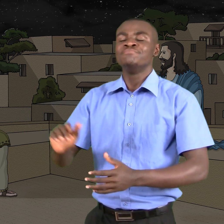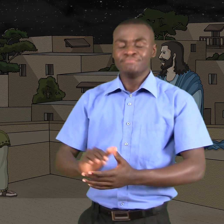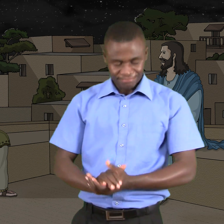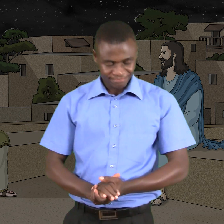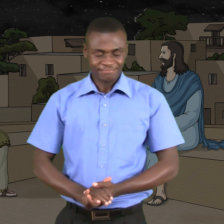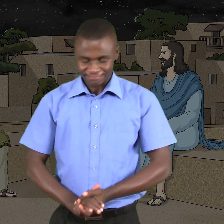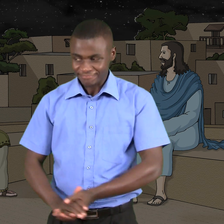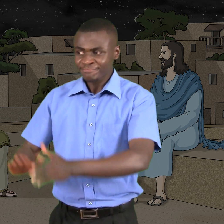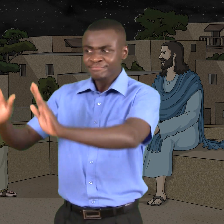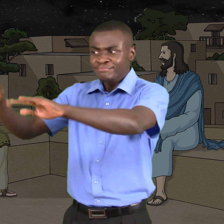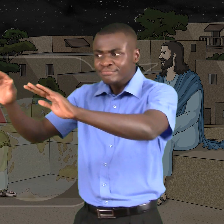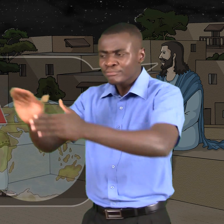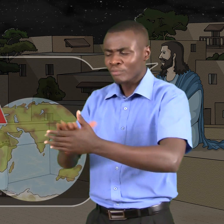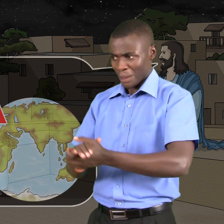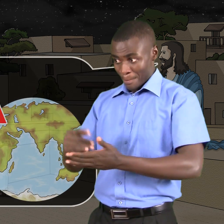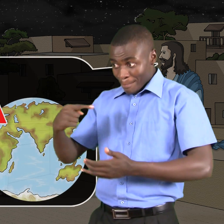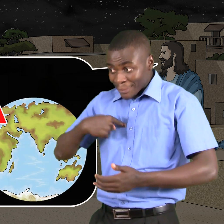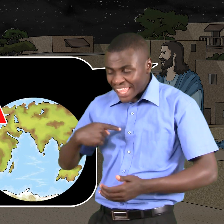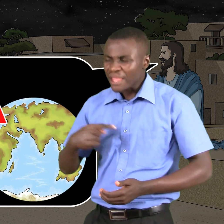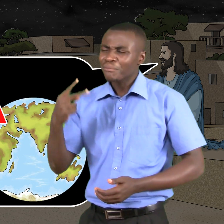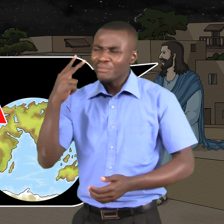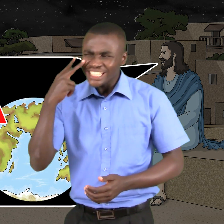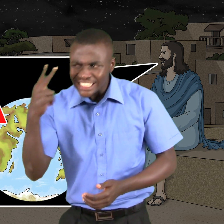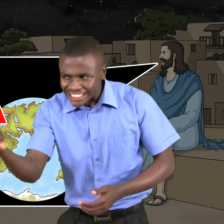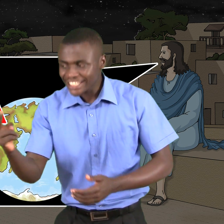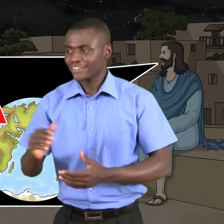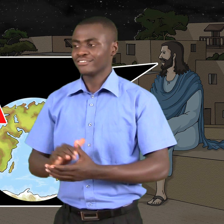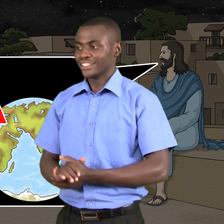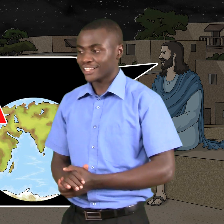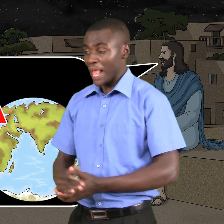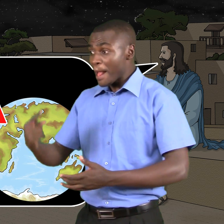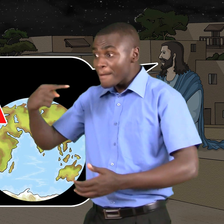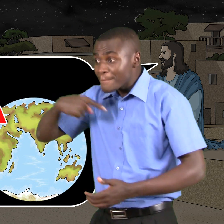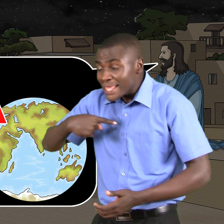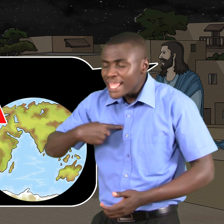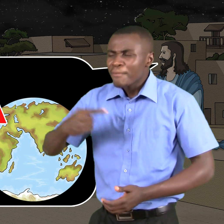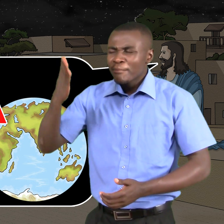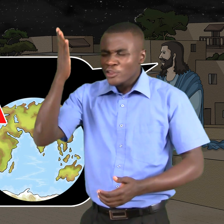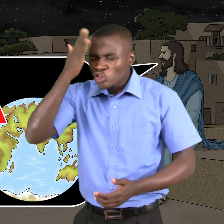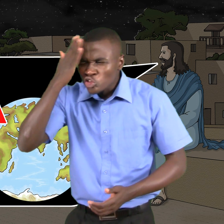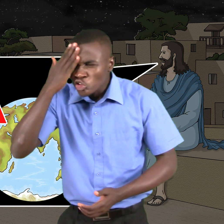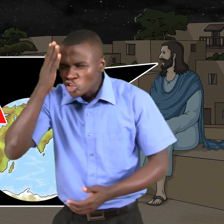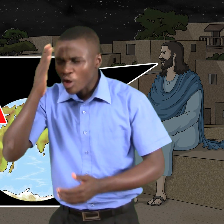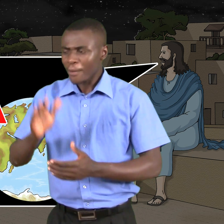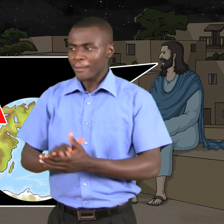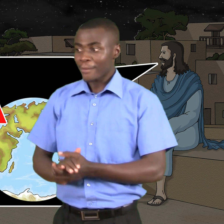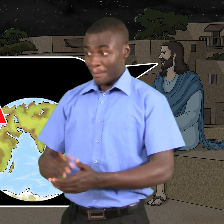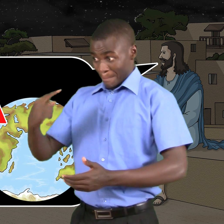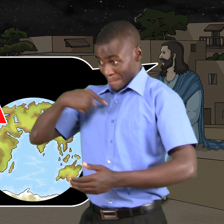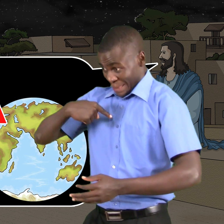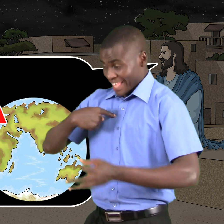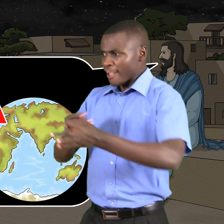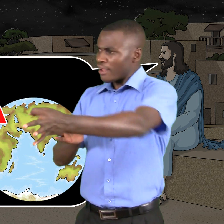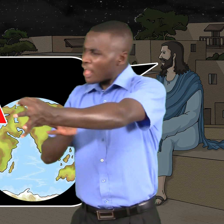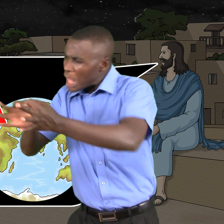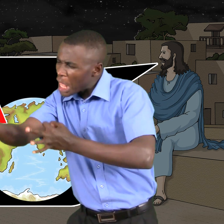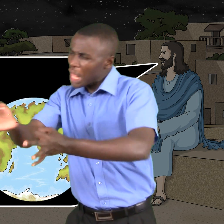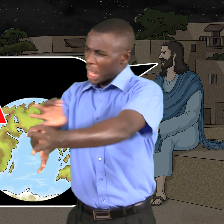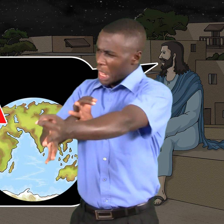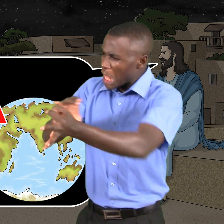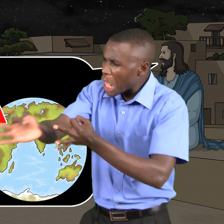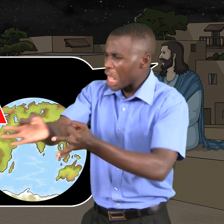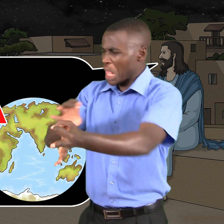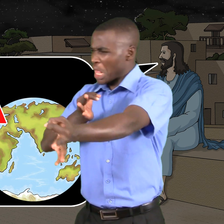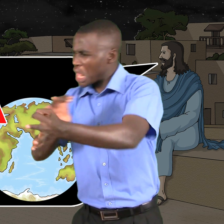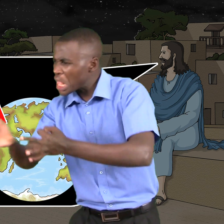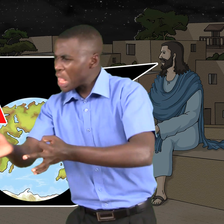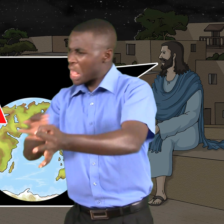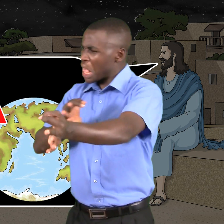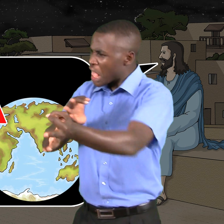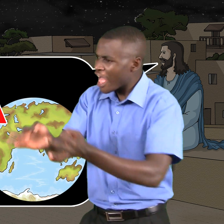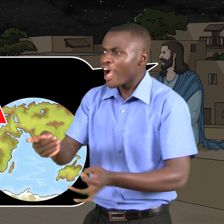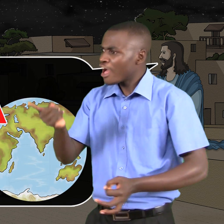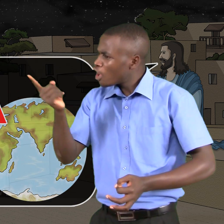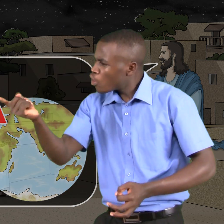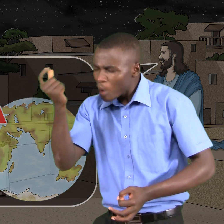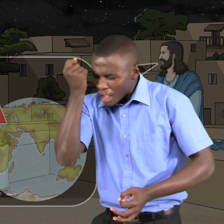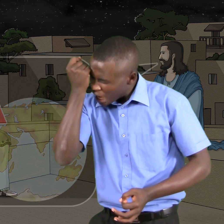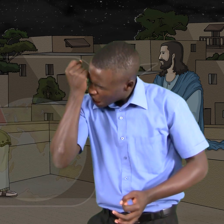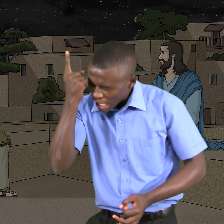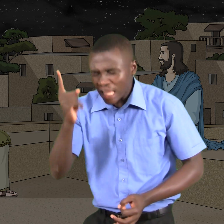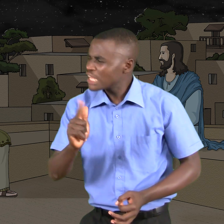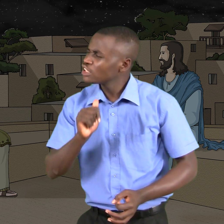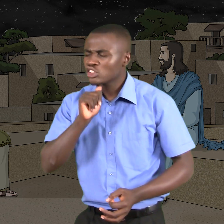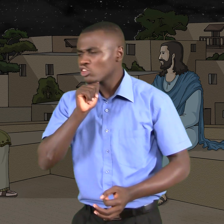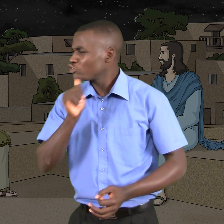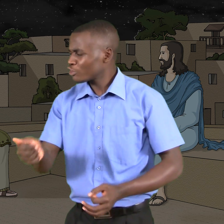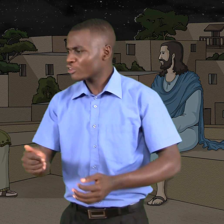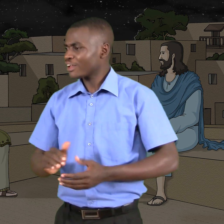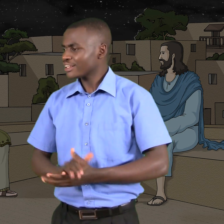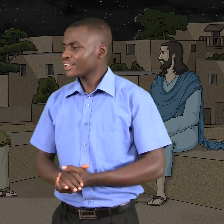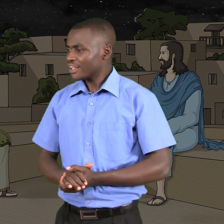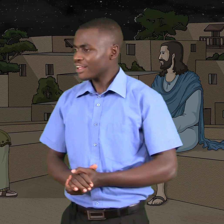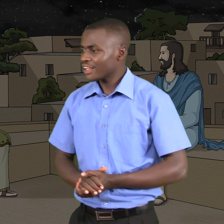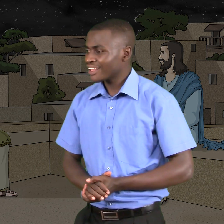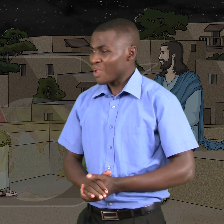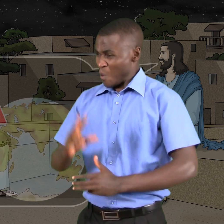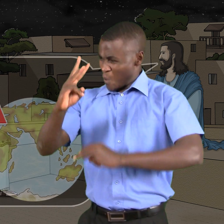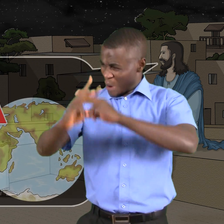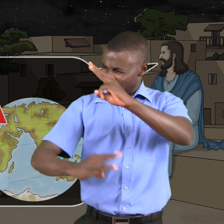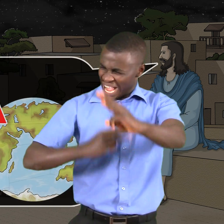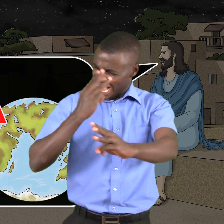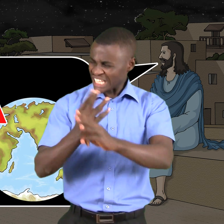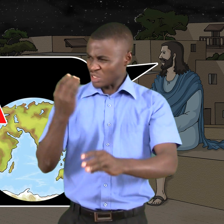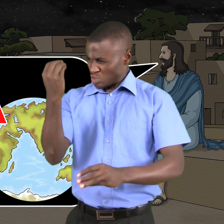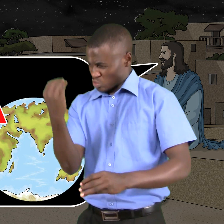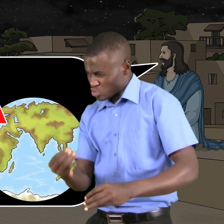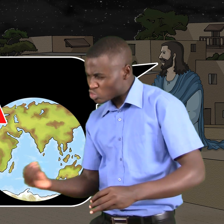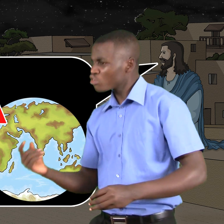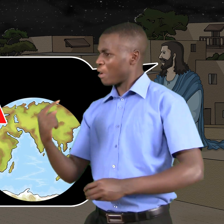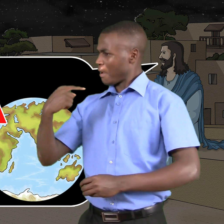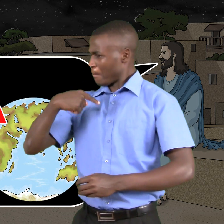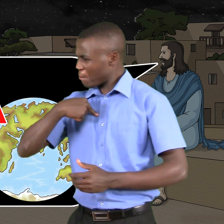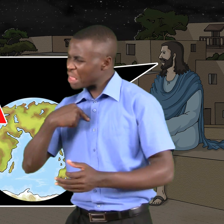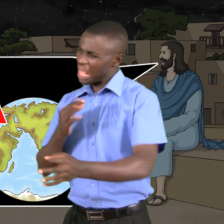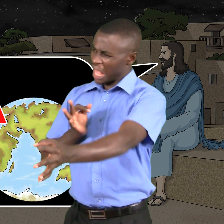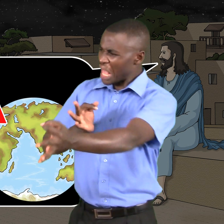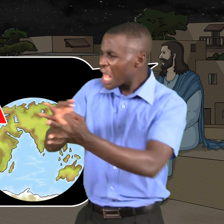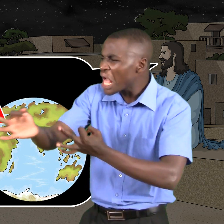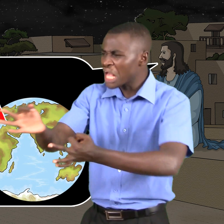No one has ascended into heaven except the One who descended from heaven—the Son of Man.